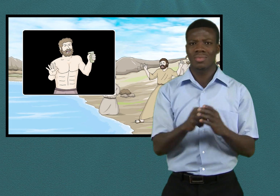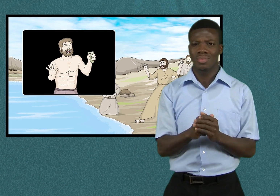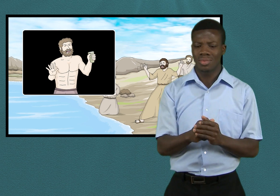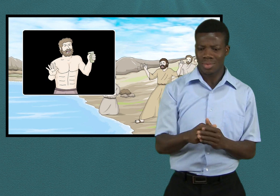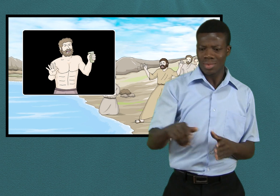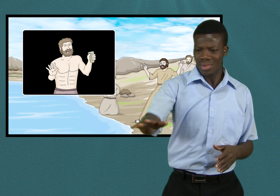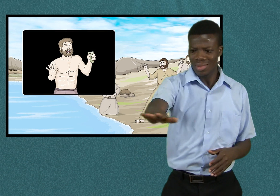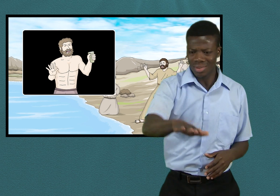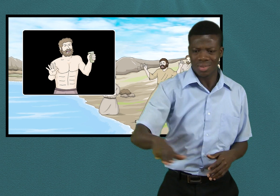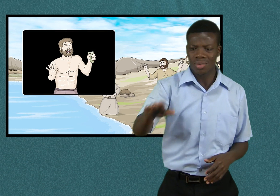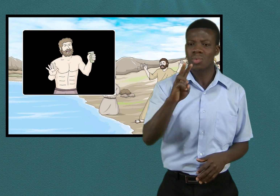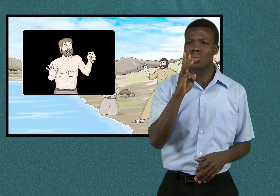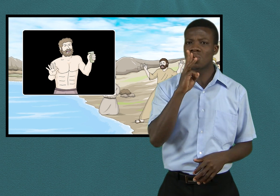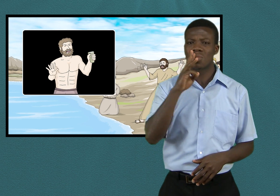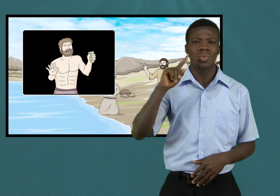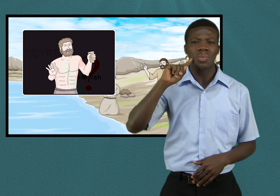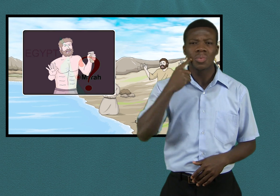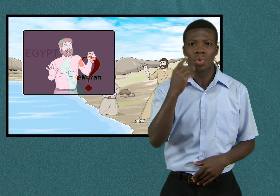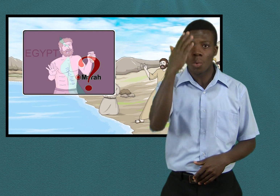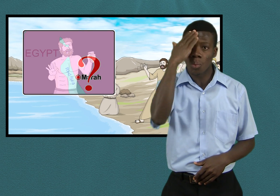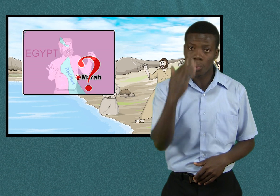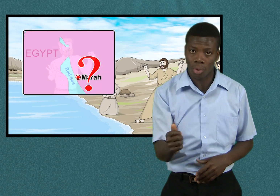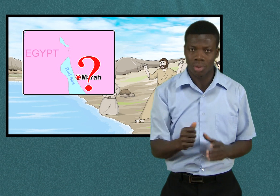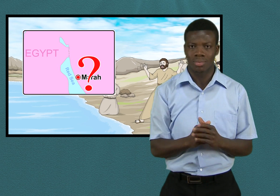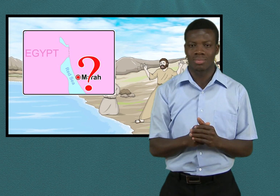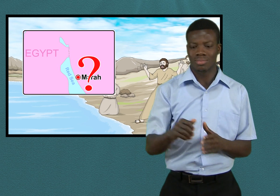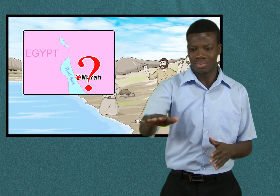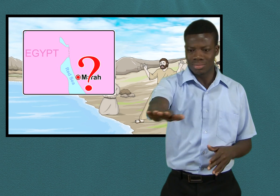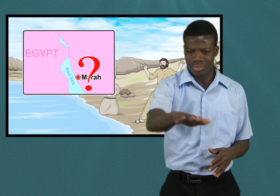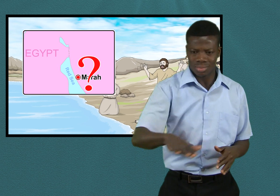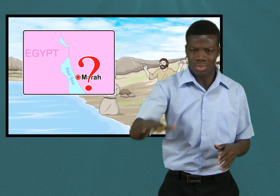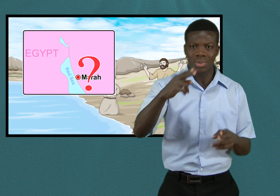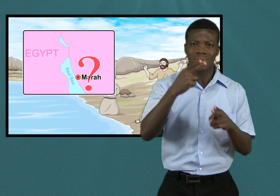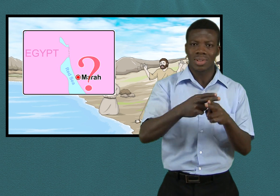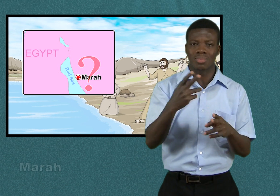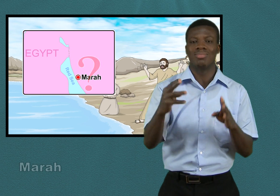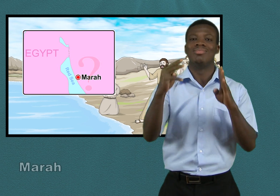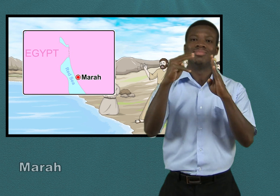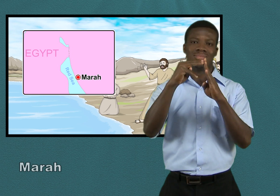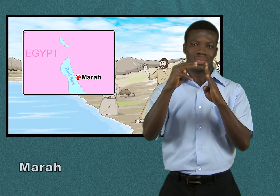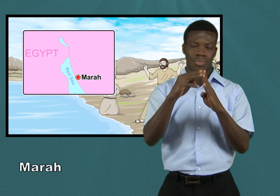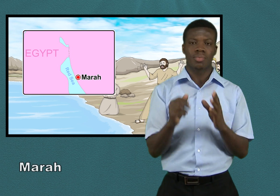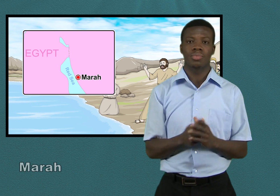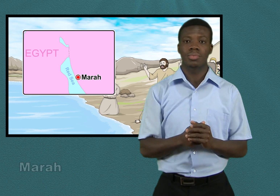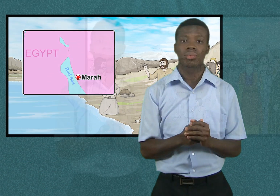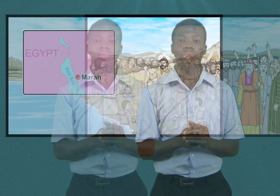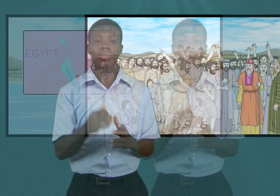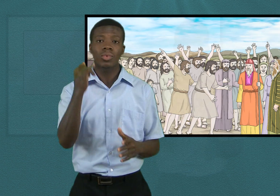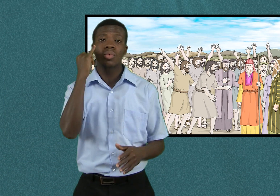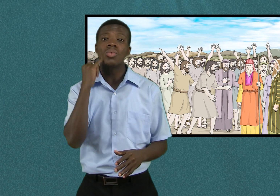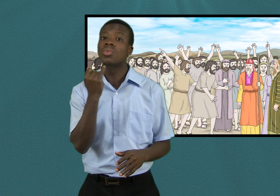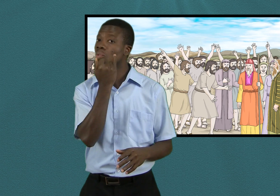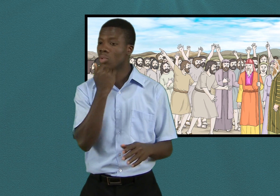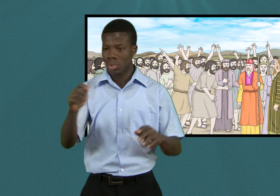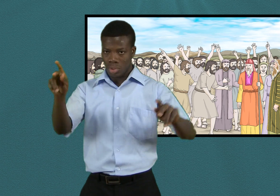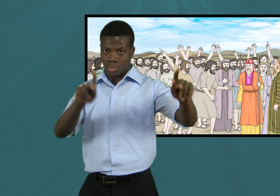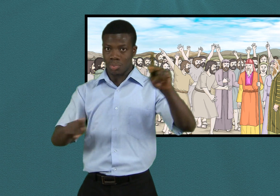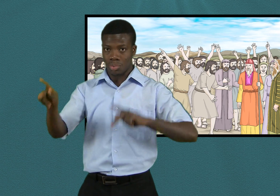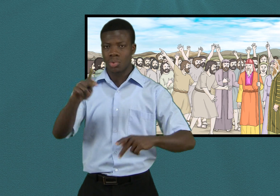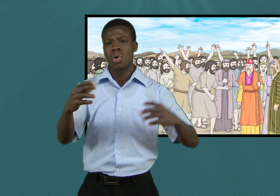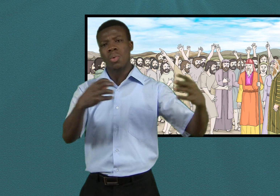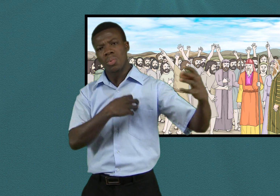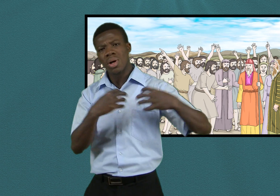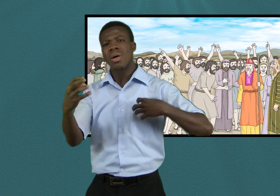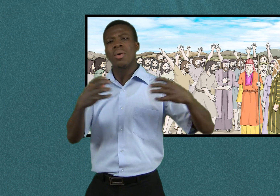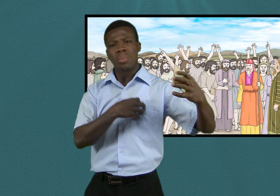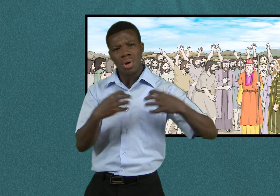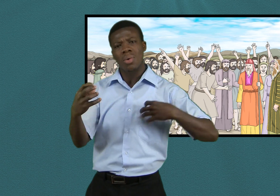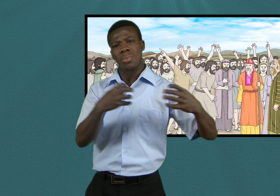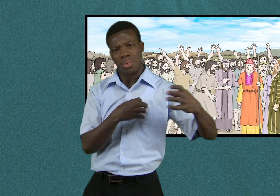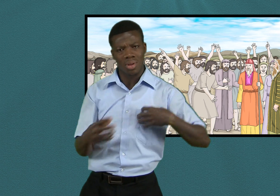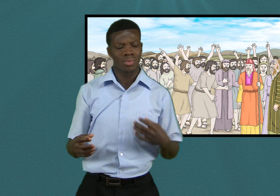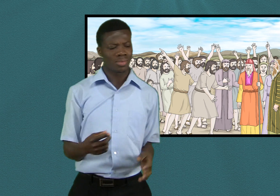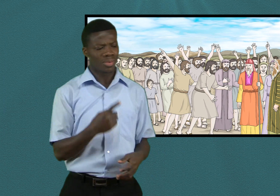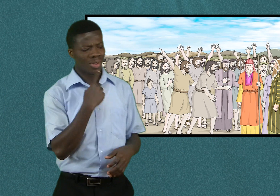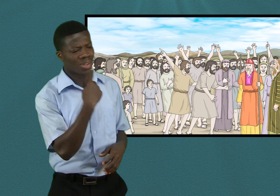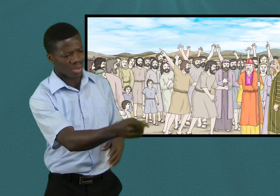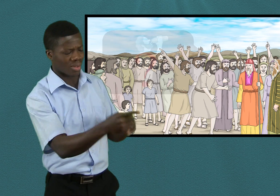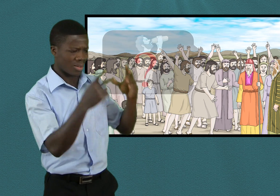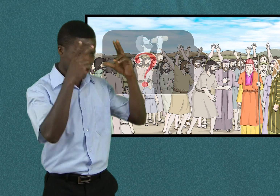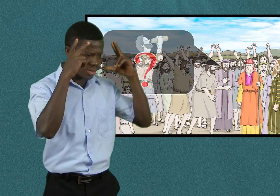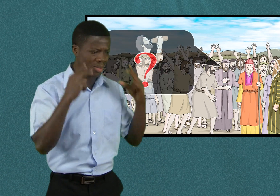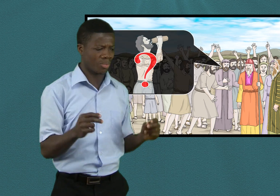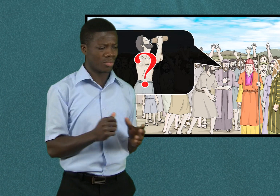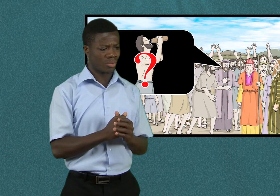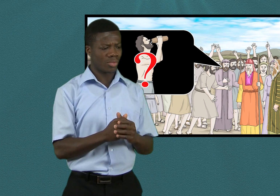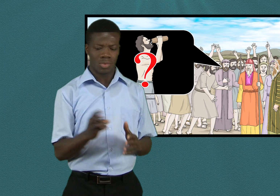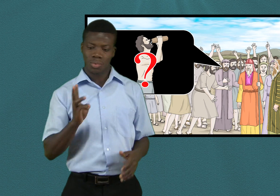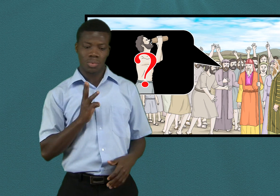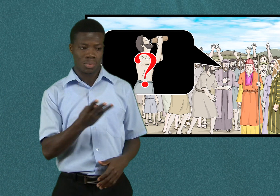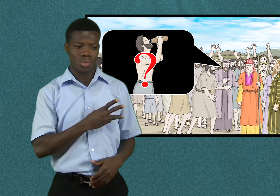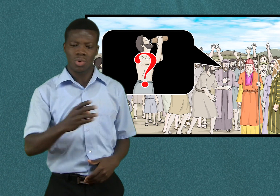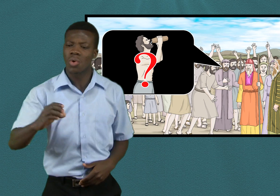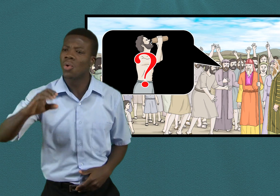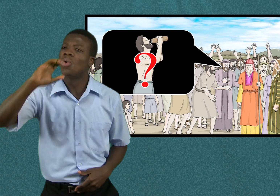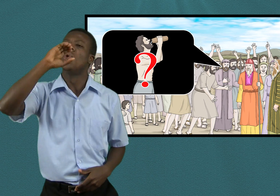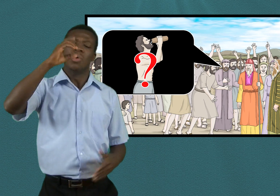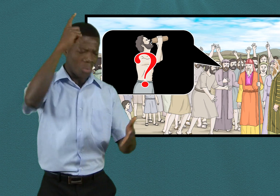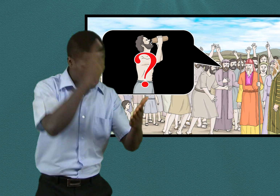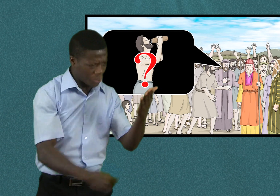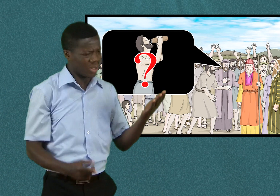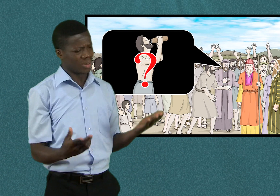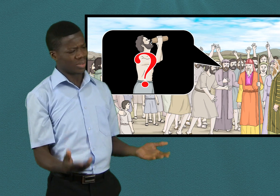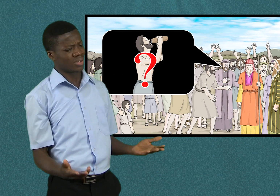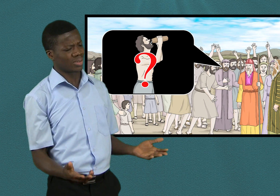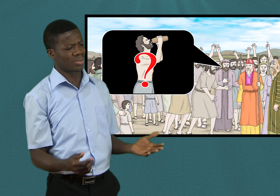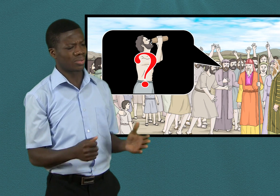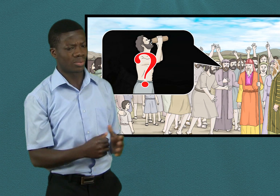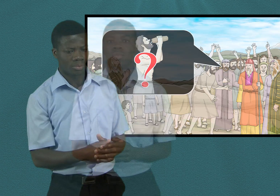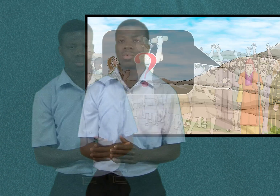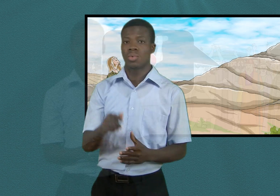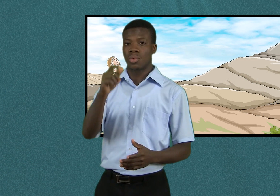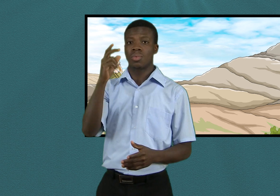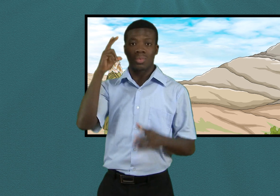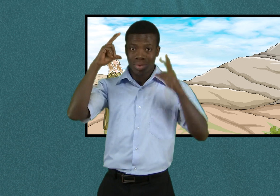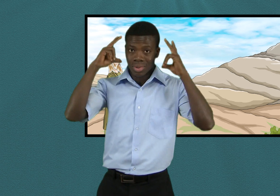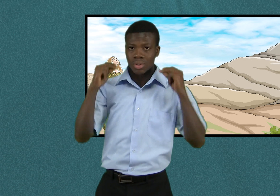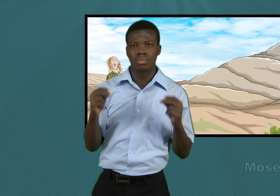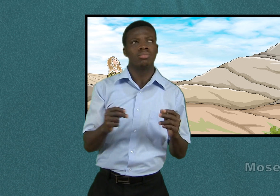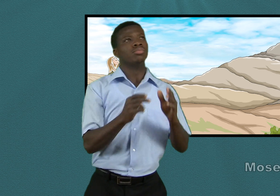(That is why it was named Marah.) So the people grumbled against Moses, saying, “What are we to drink?”